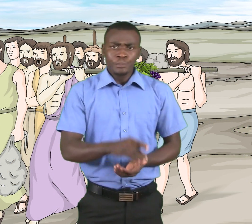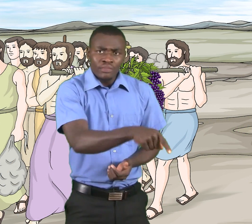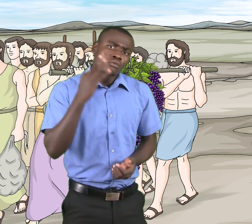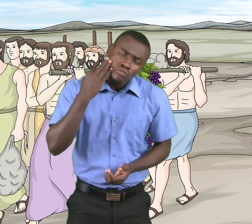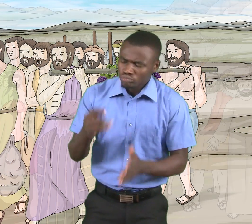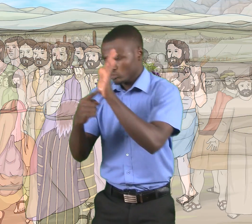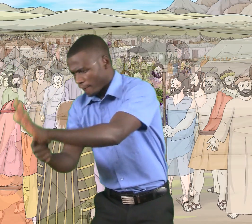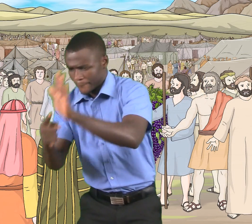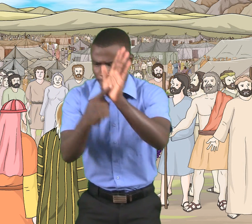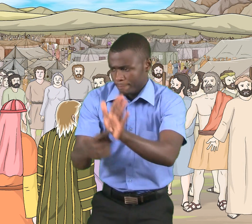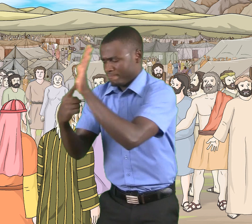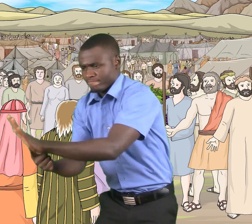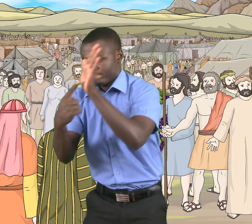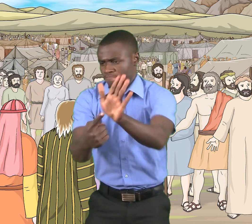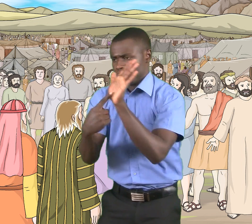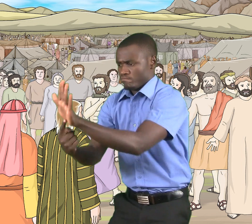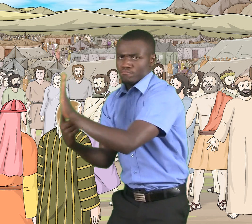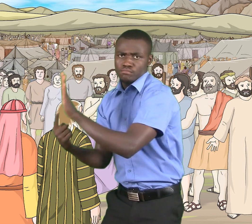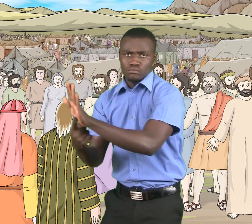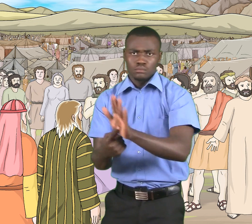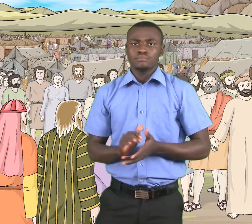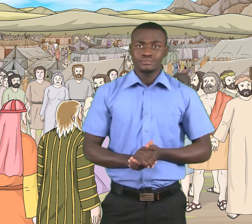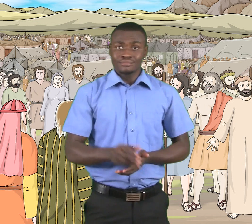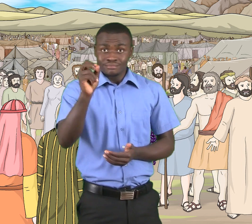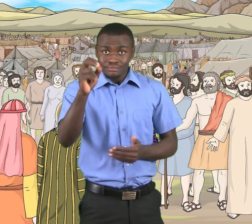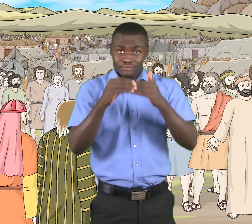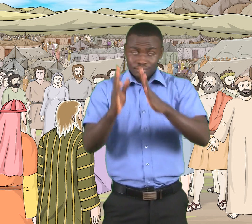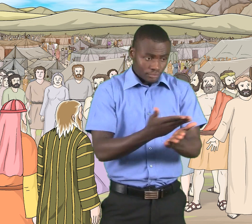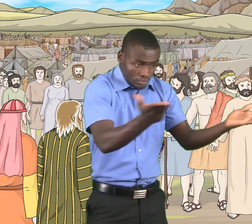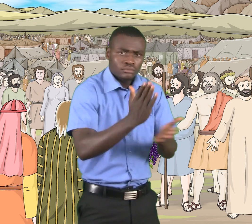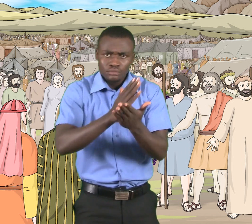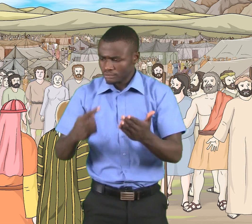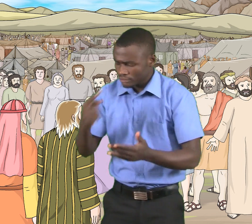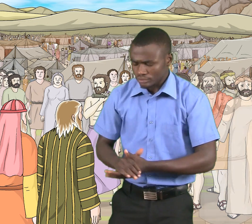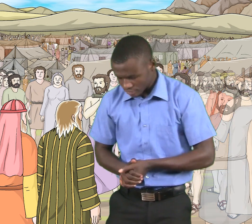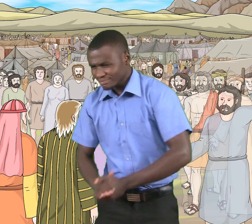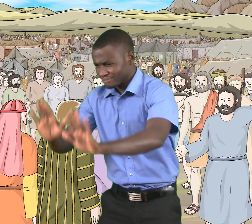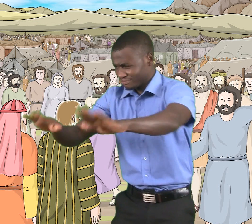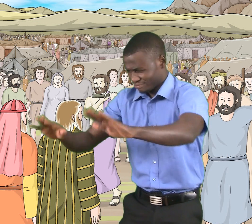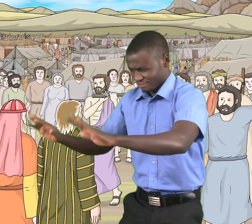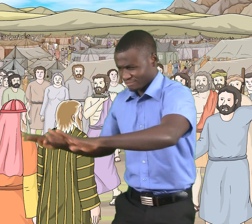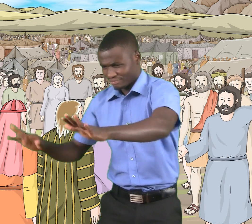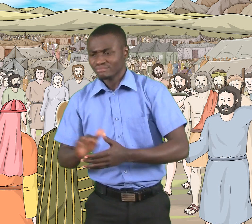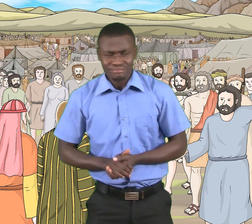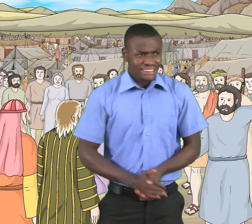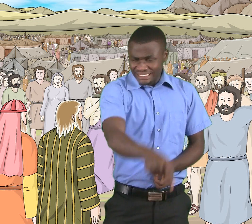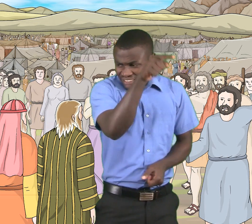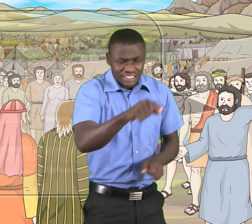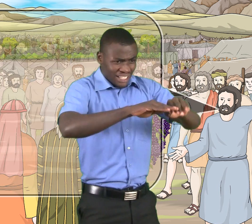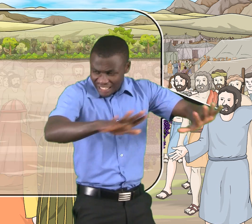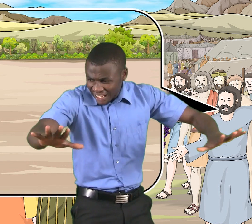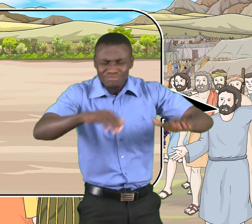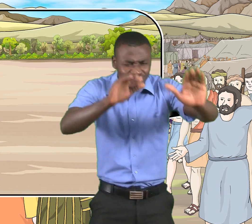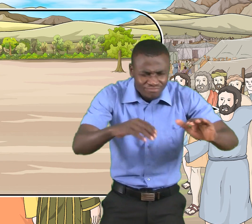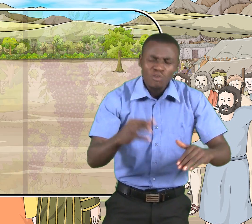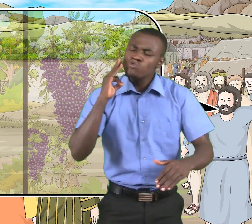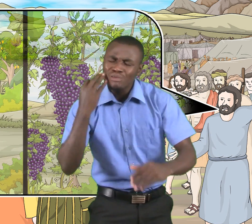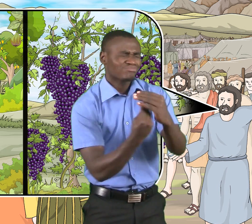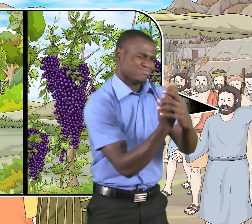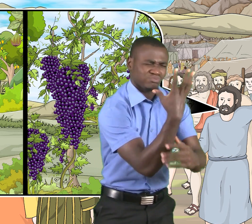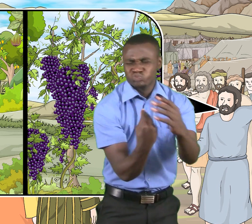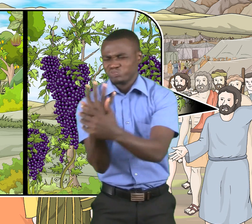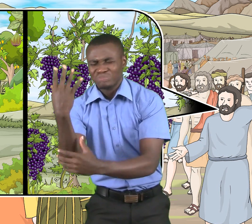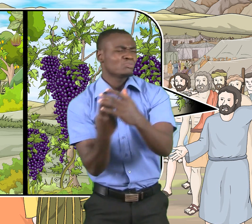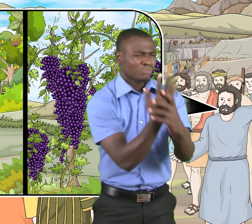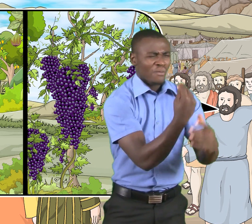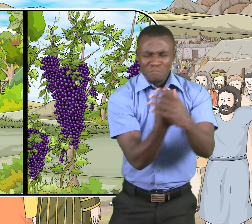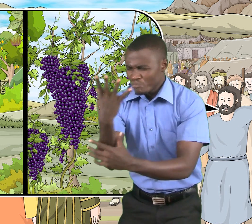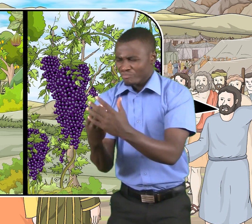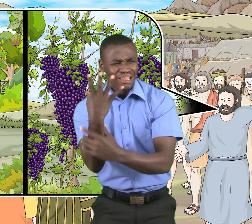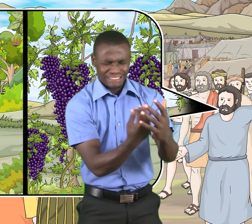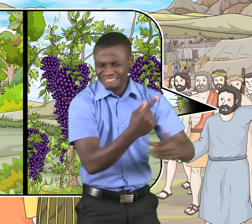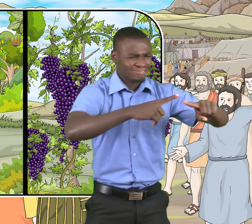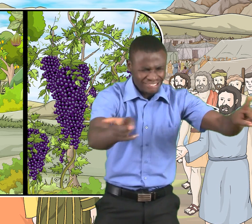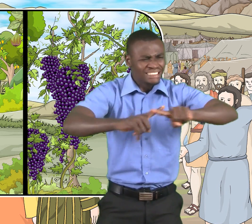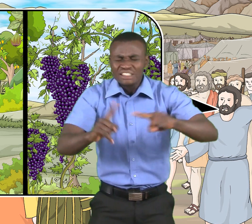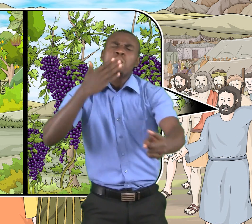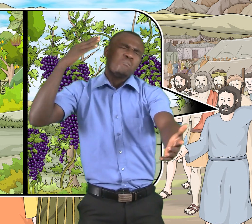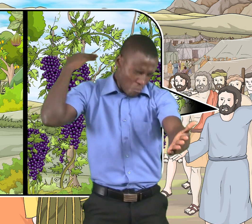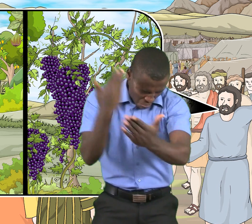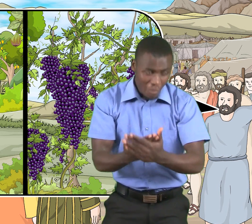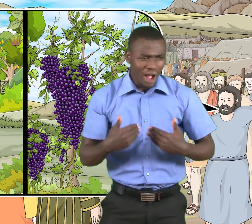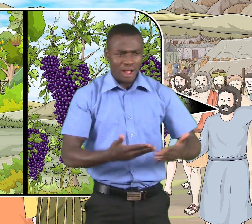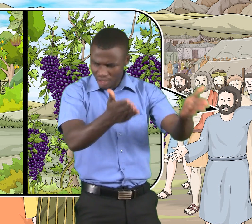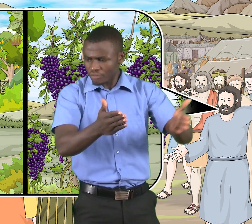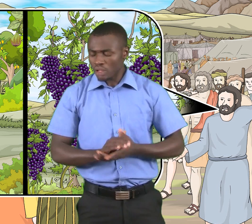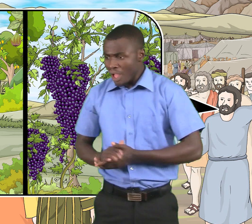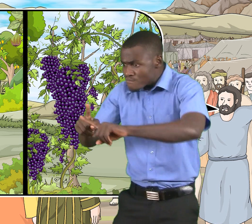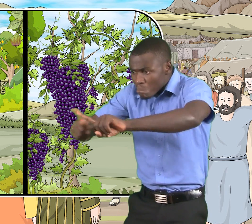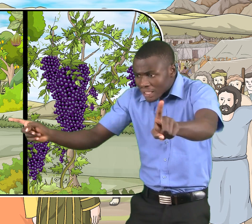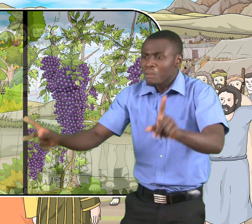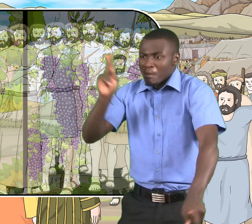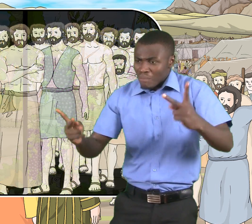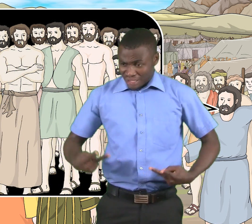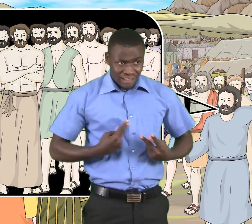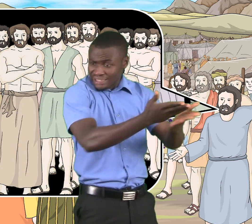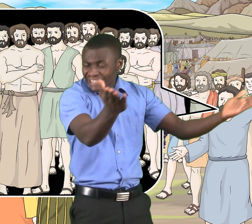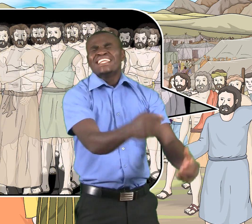They brought back a report for the whole congregation and showed them the fruit of the land. And they gave this account to Moses: “We went into the land to which you sent us, and indeed, it is flowing with milk and honey. Here is some of its fruit!